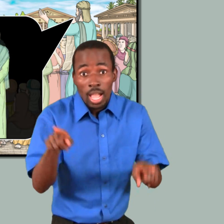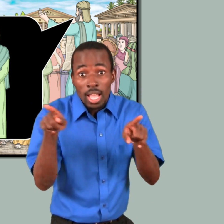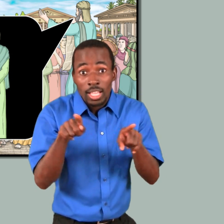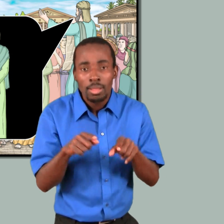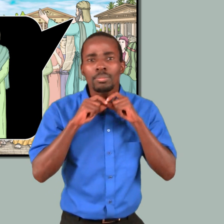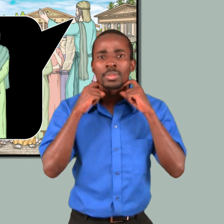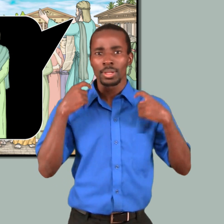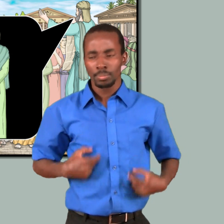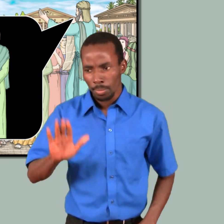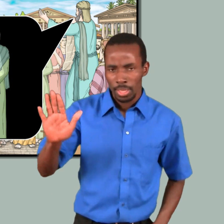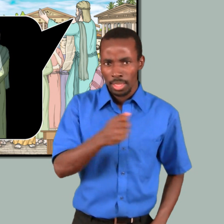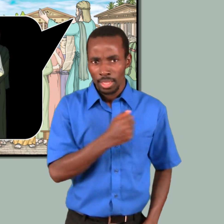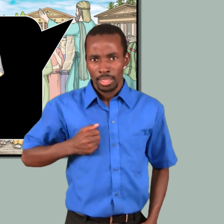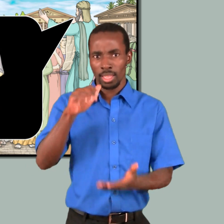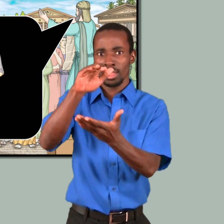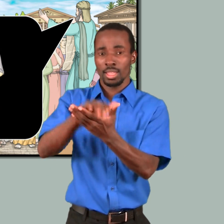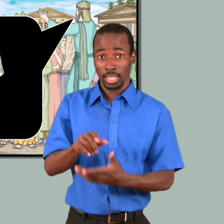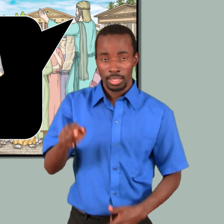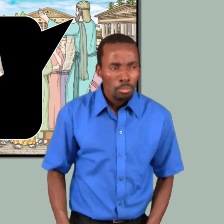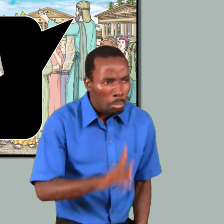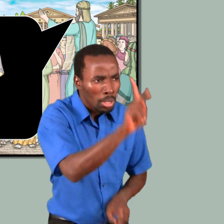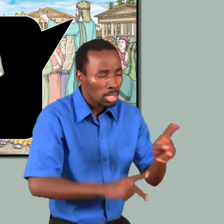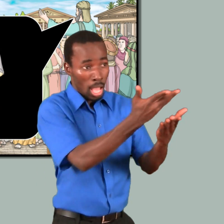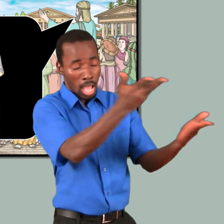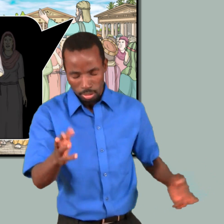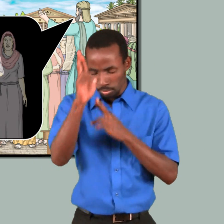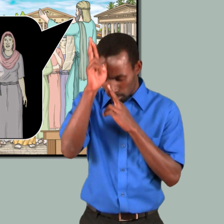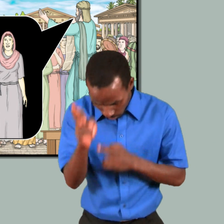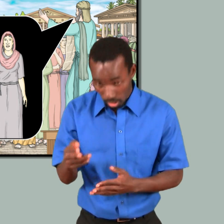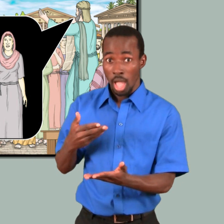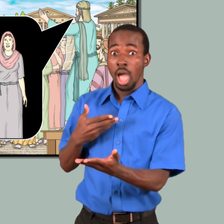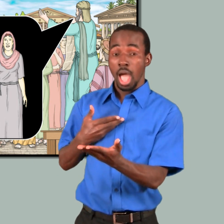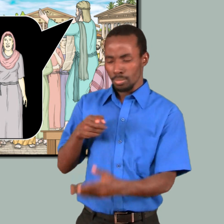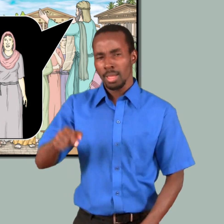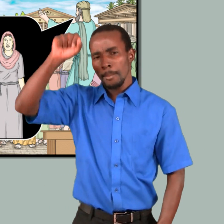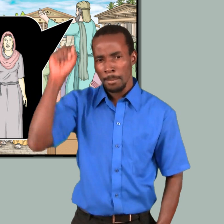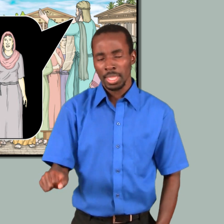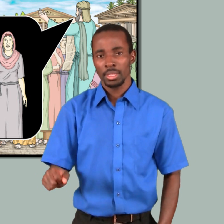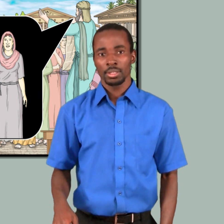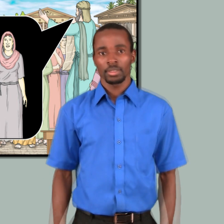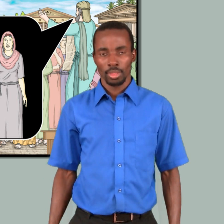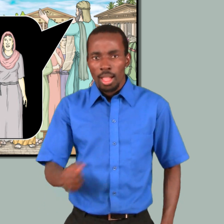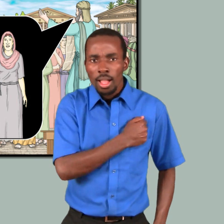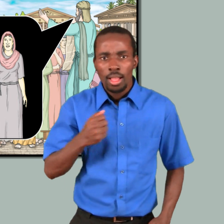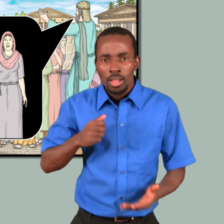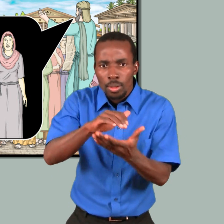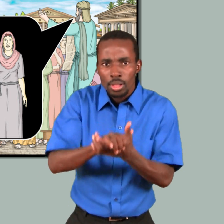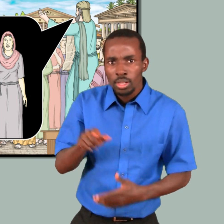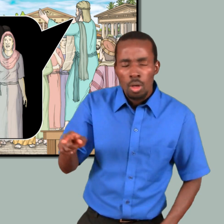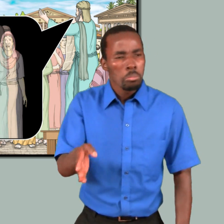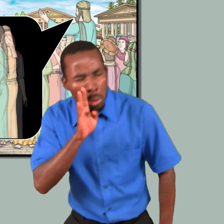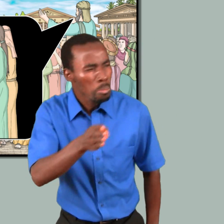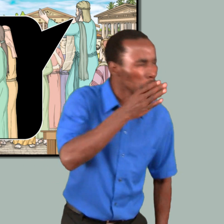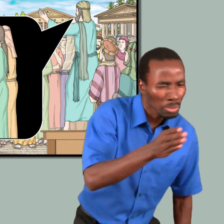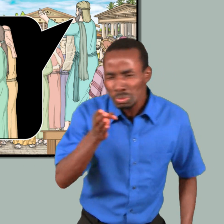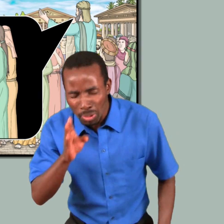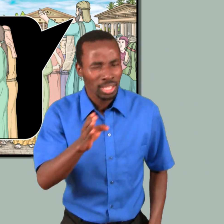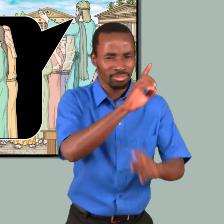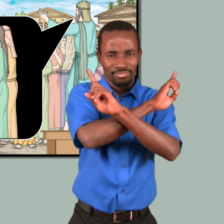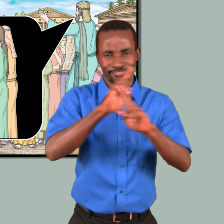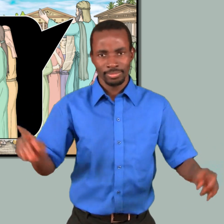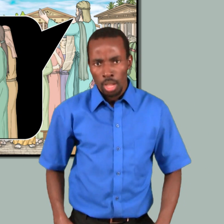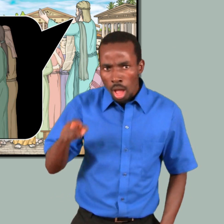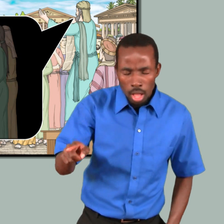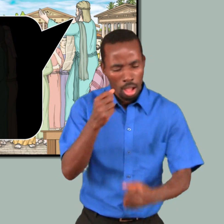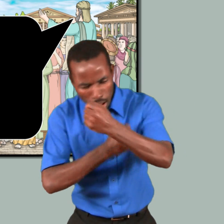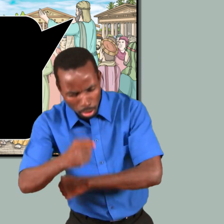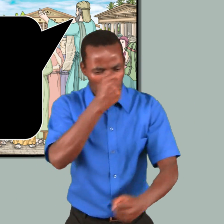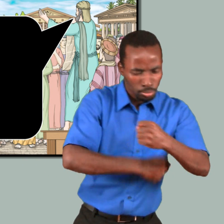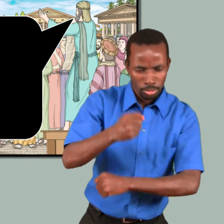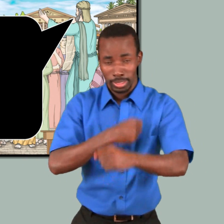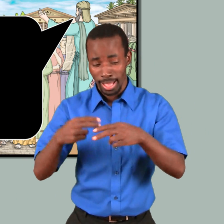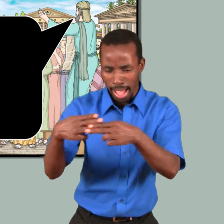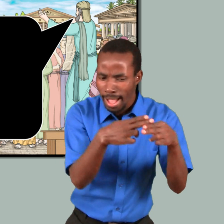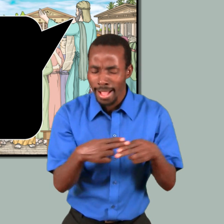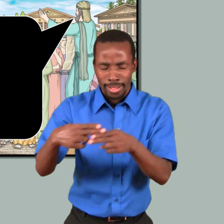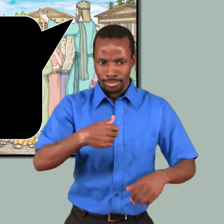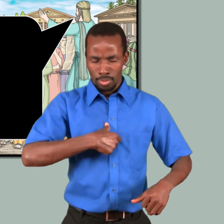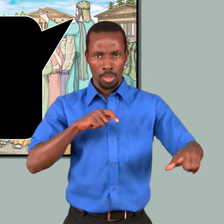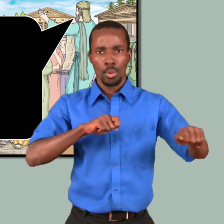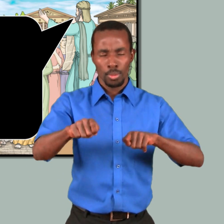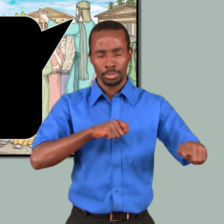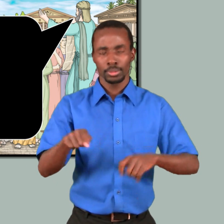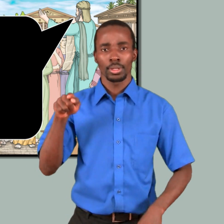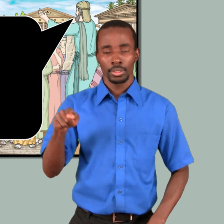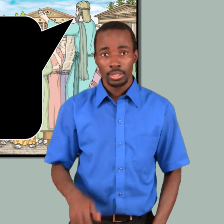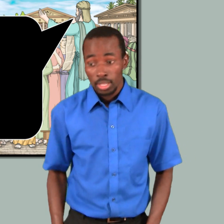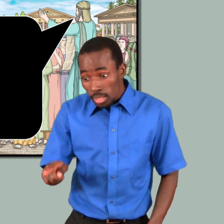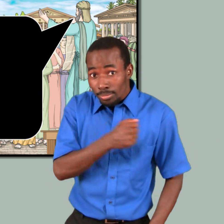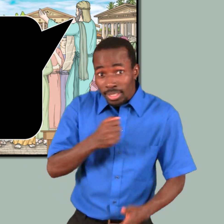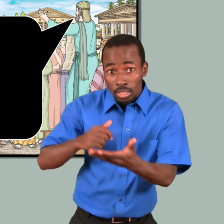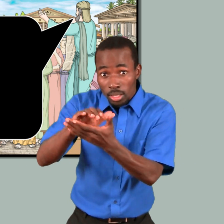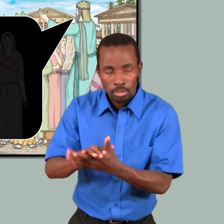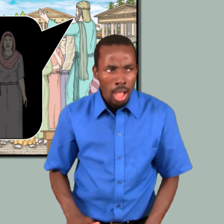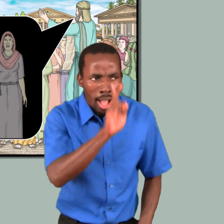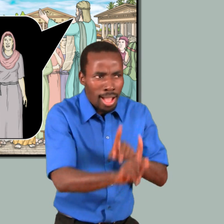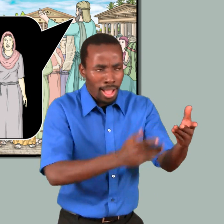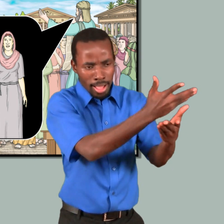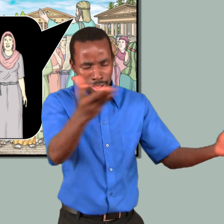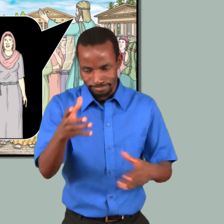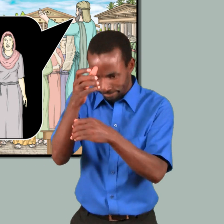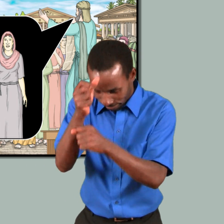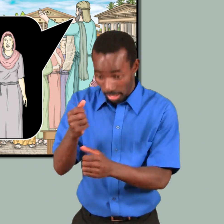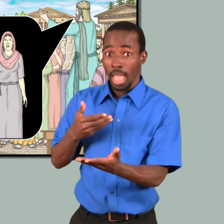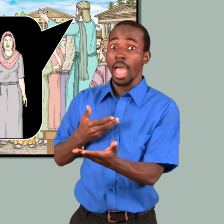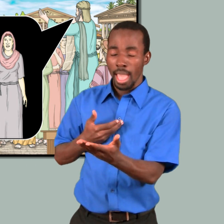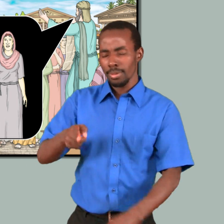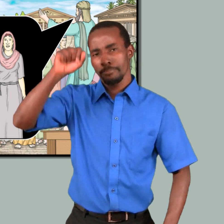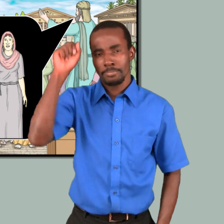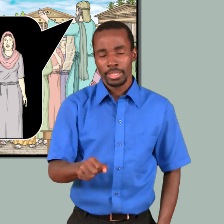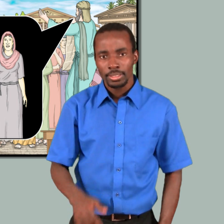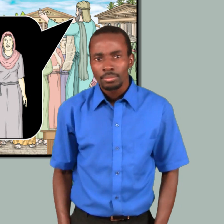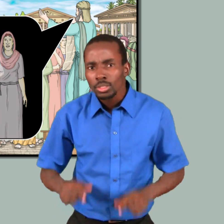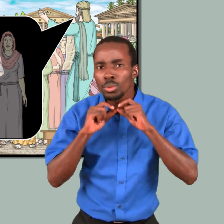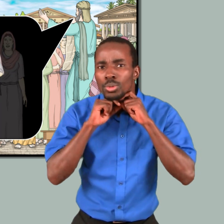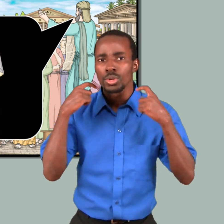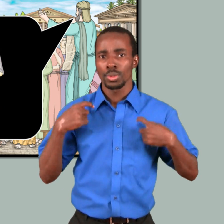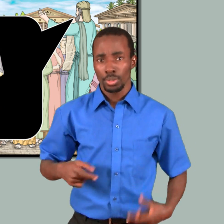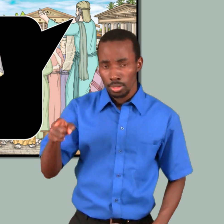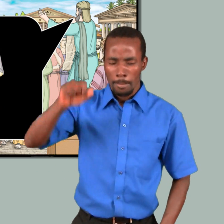In the same way, the women must be dignified, not slanderers, but temperate and faithful in all things.